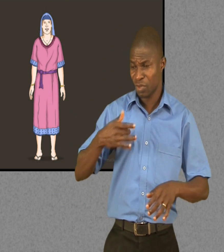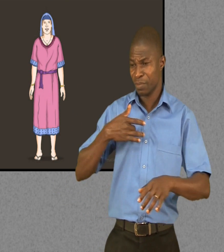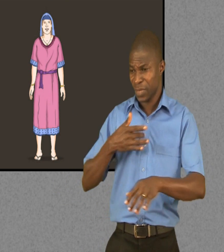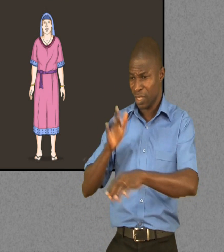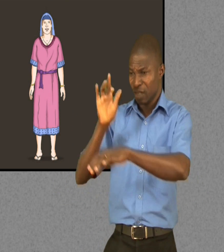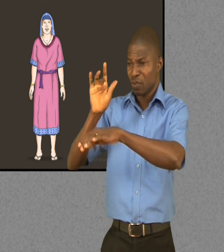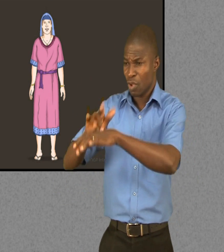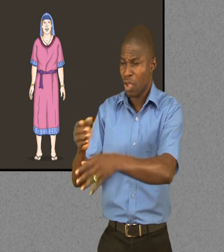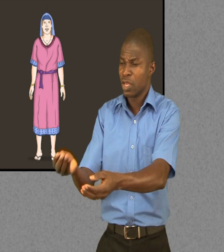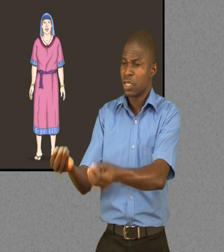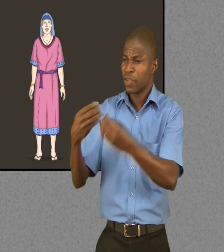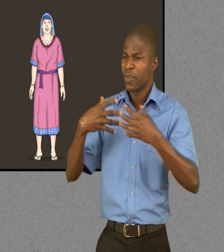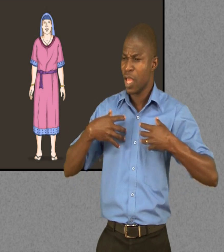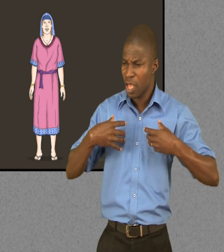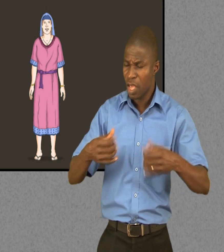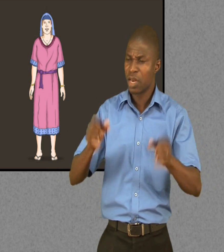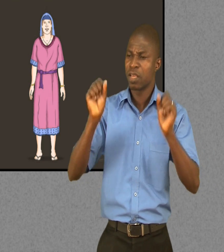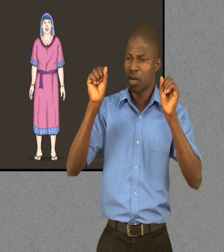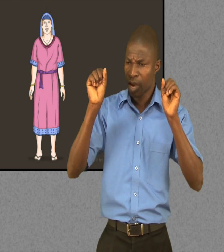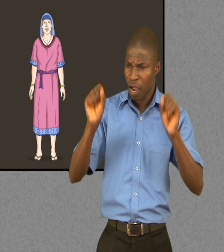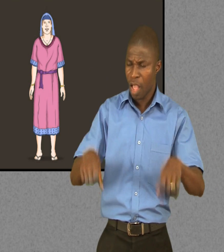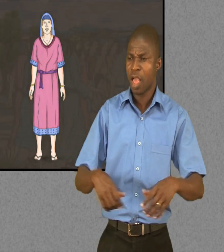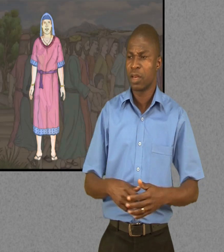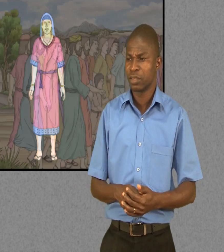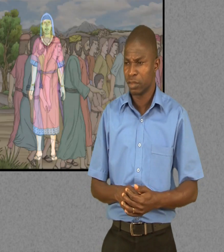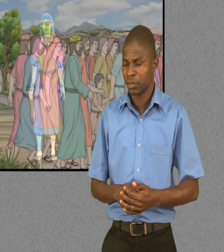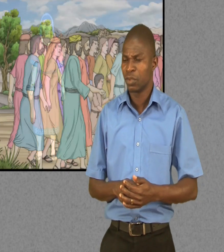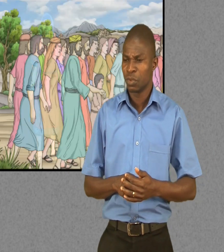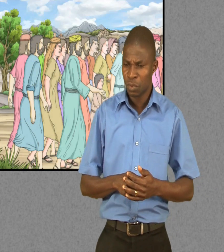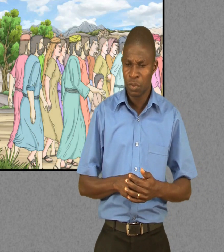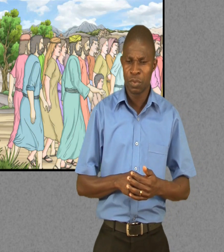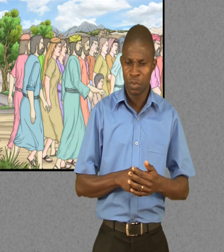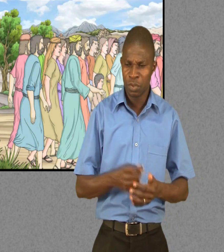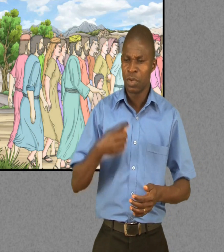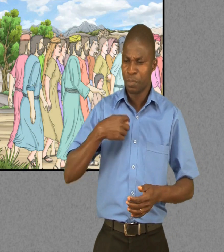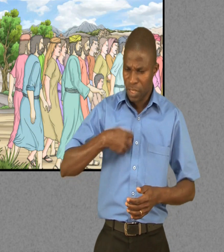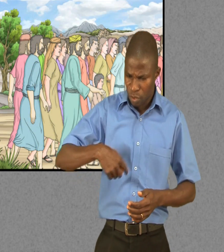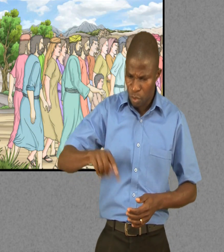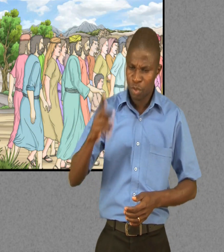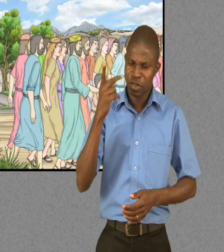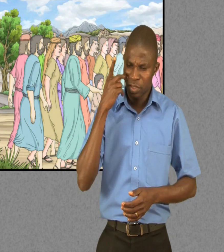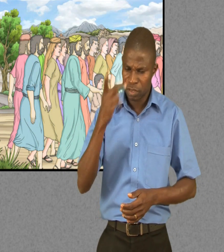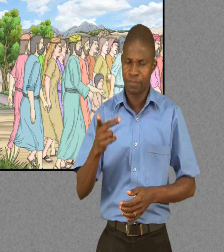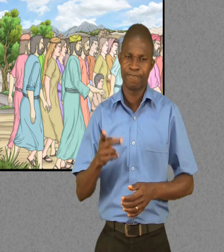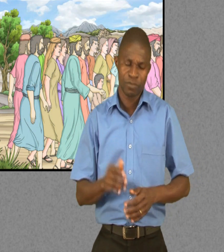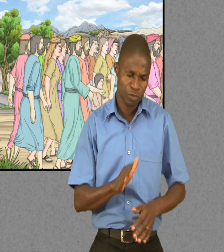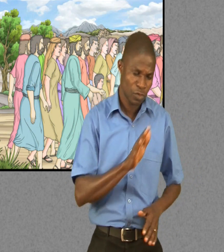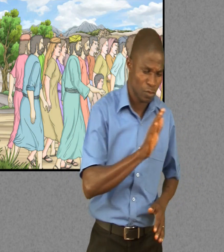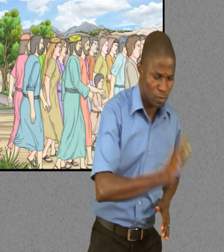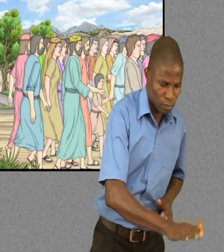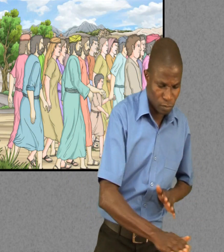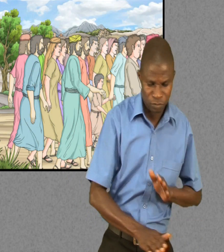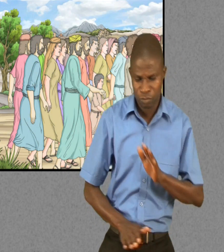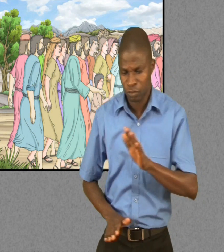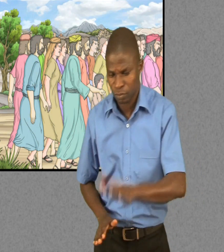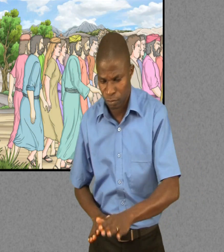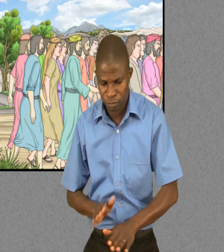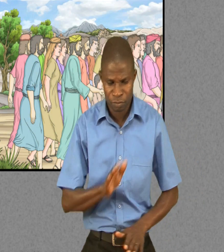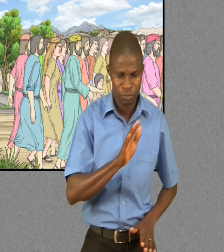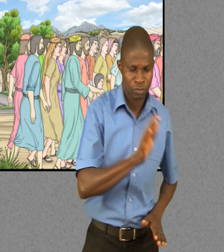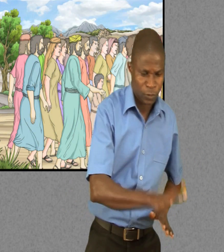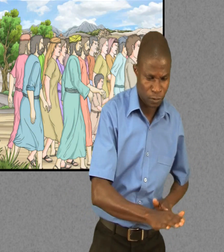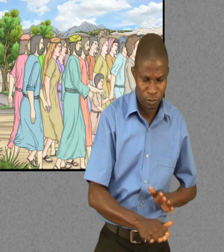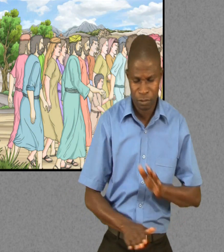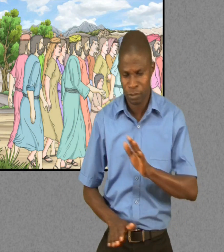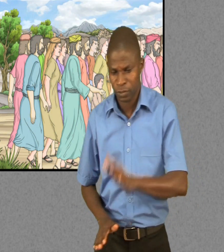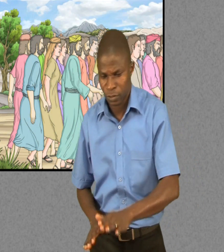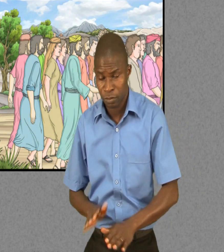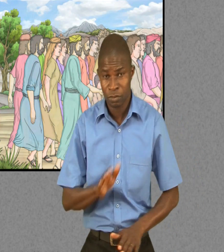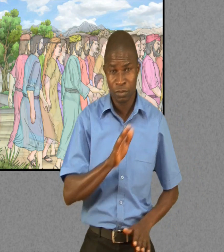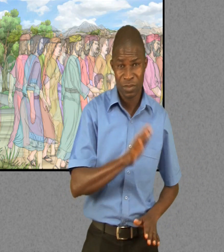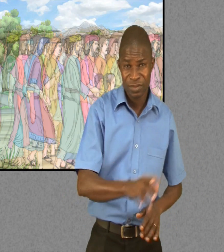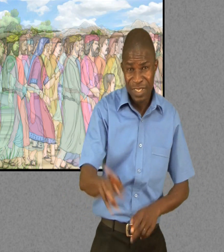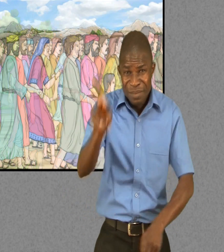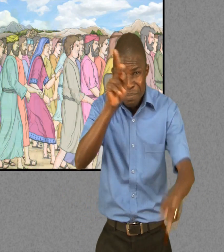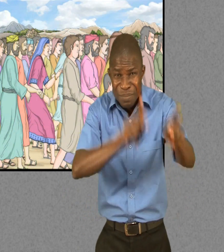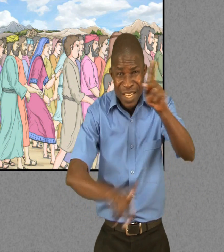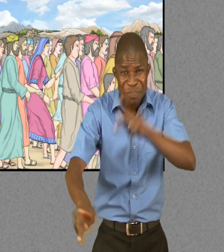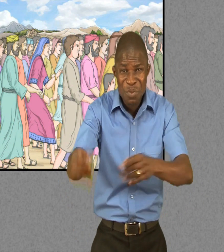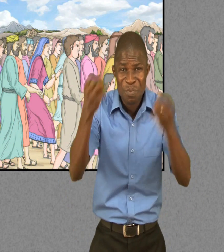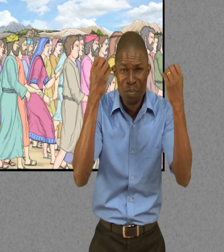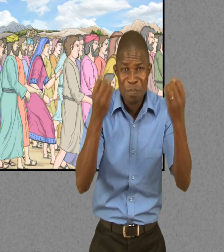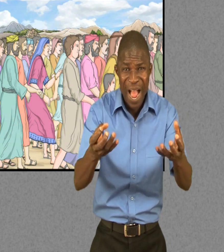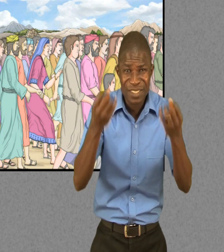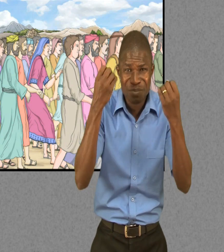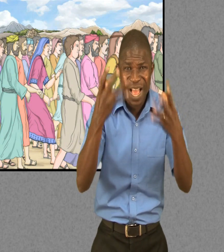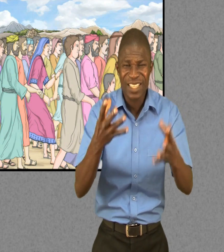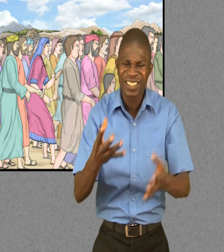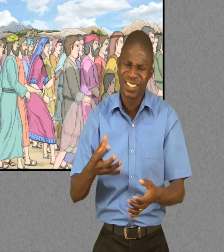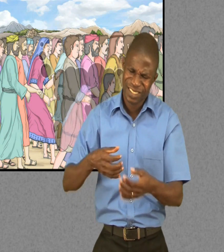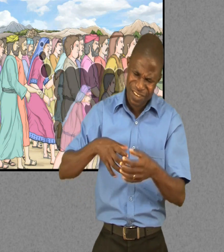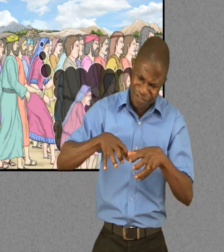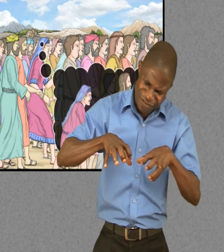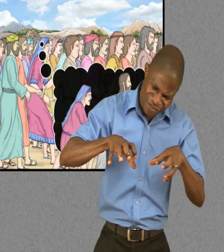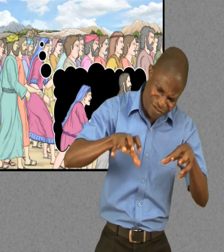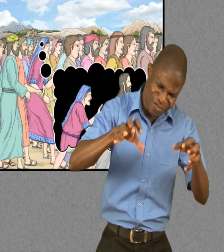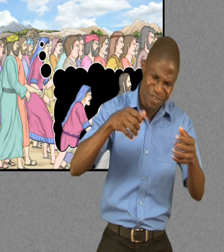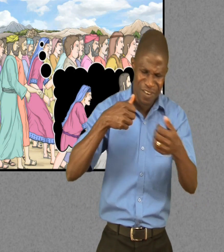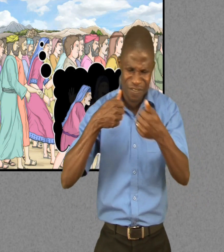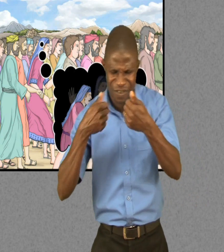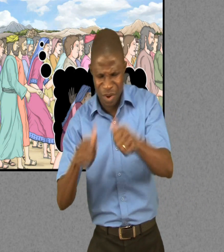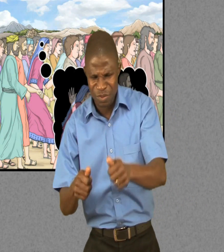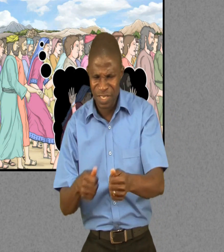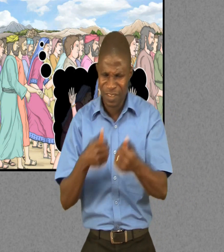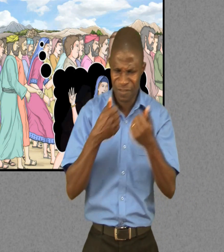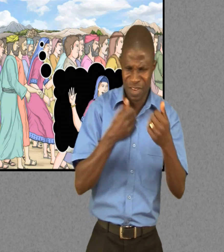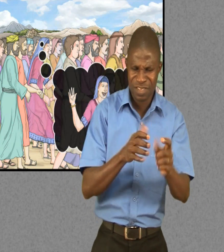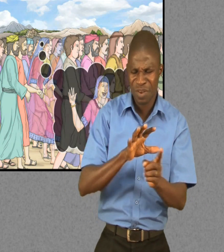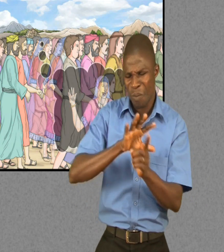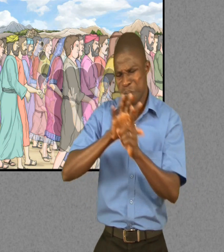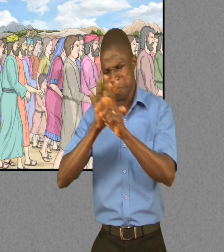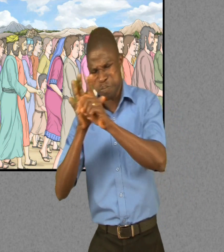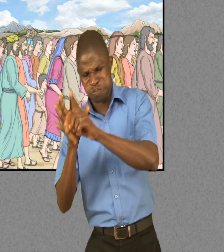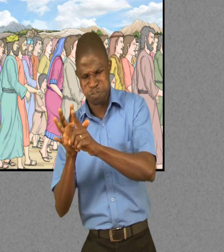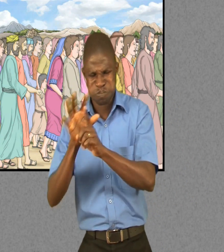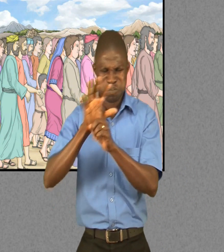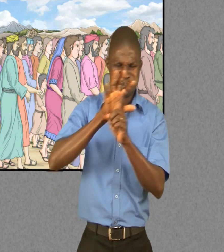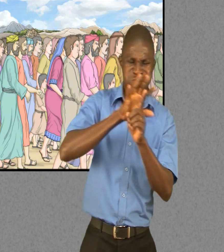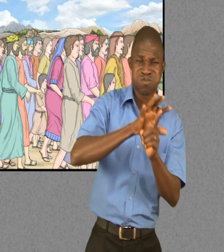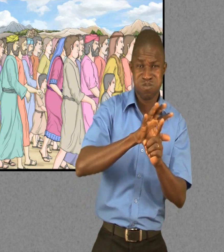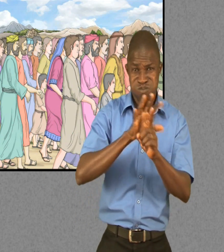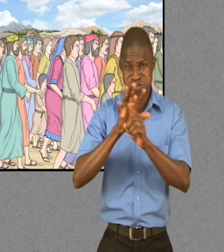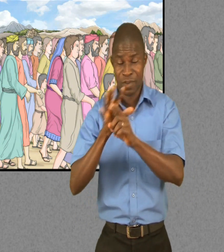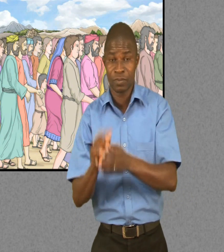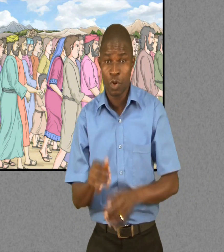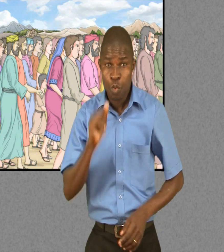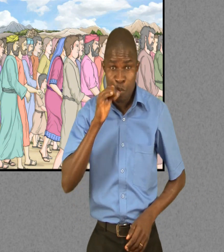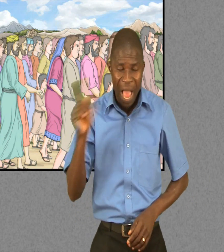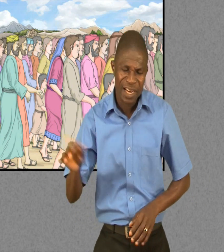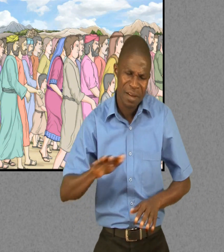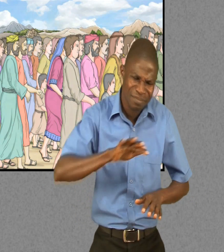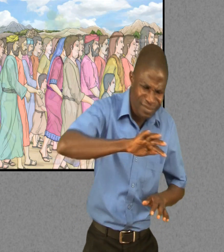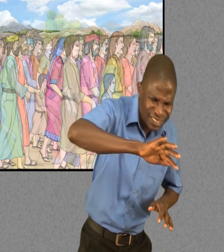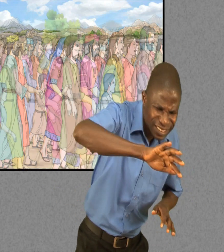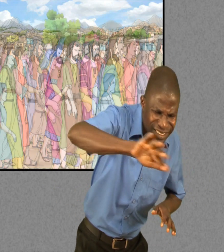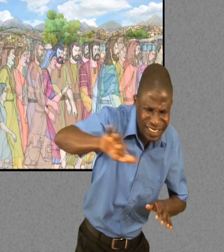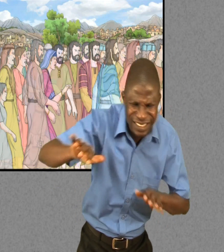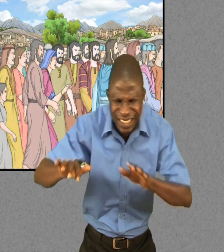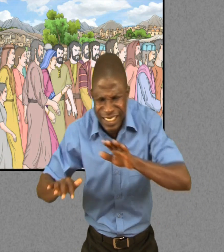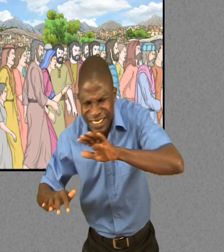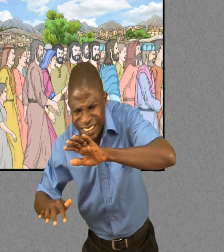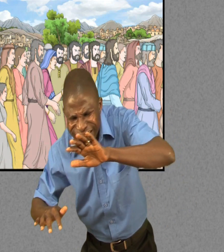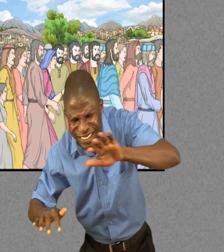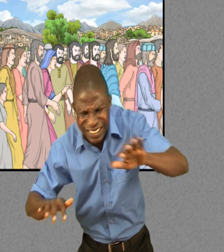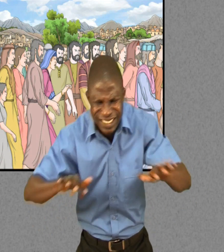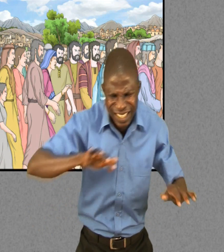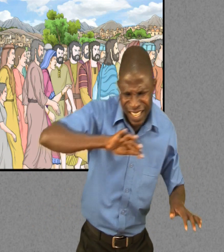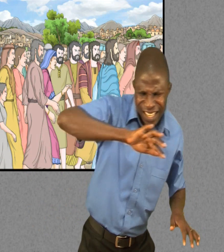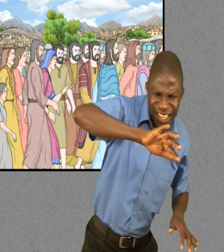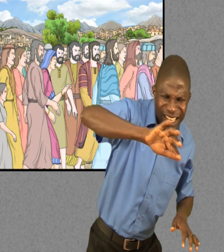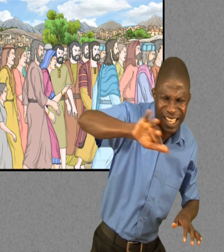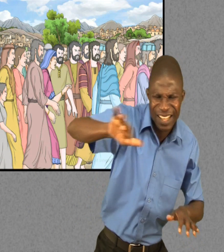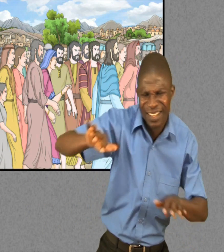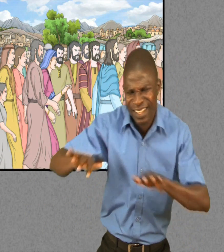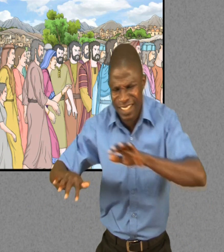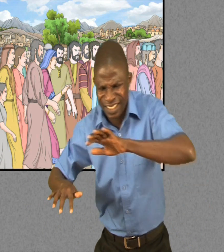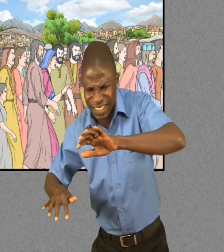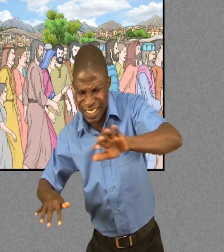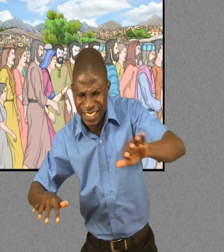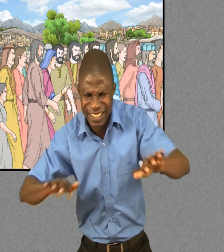When the woman heard about Jesus, she came up through the crowd behind Him and touched His cloak.